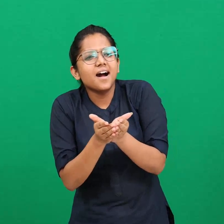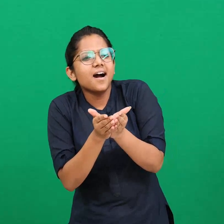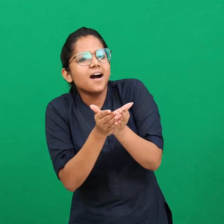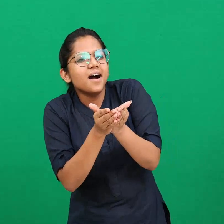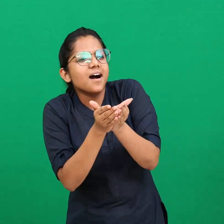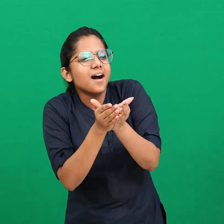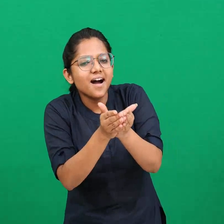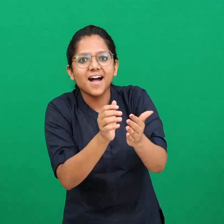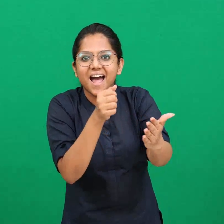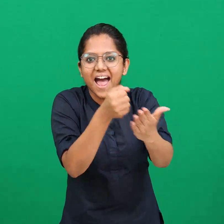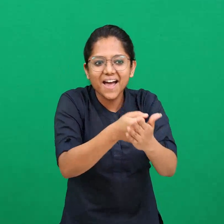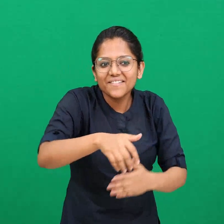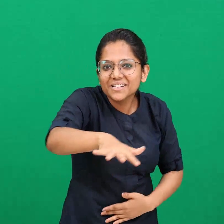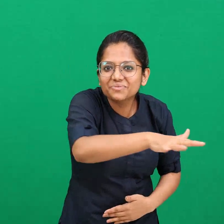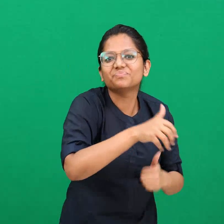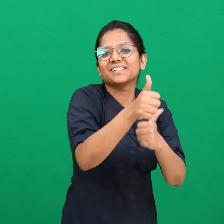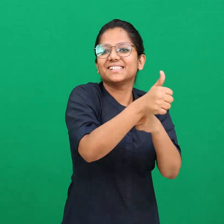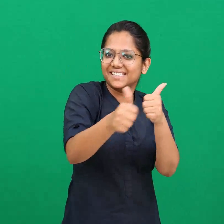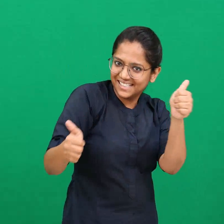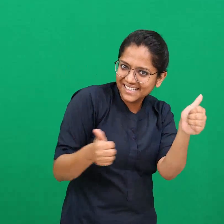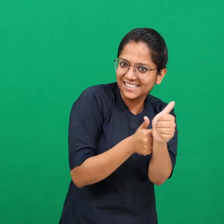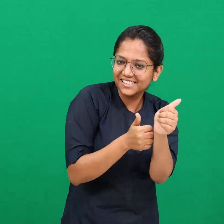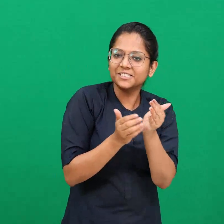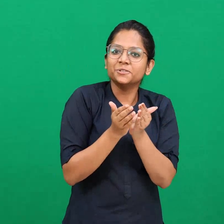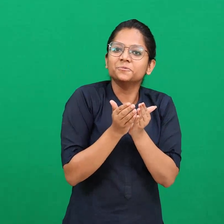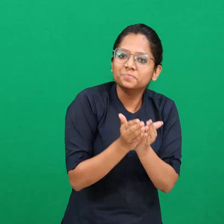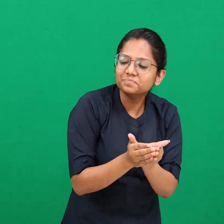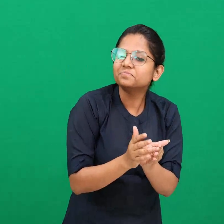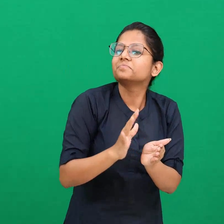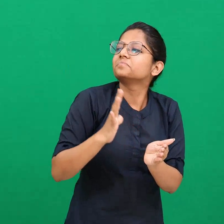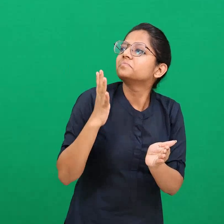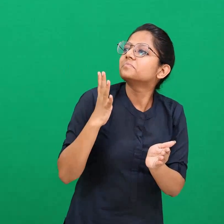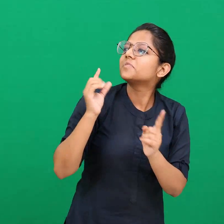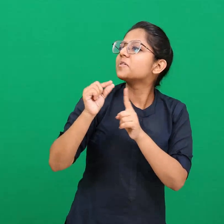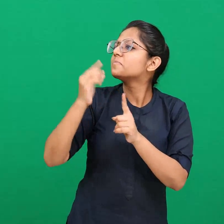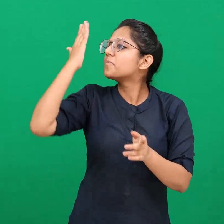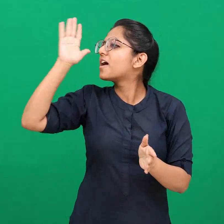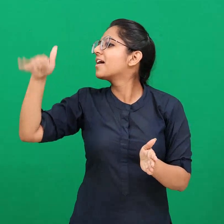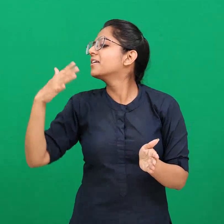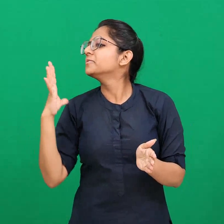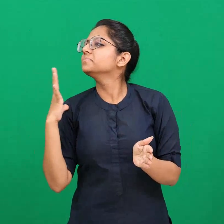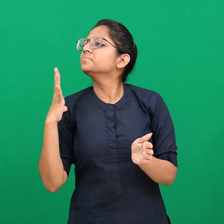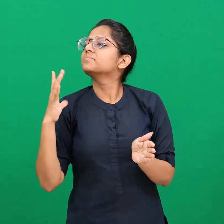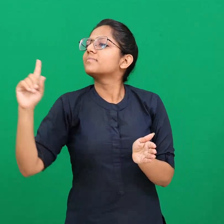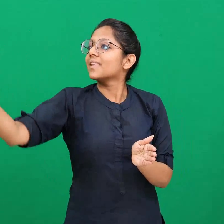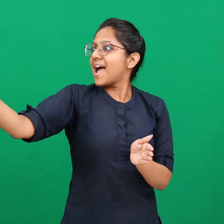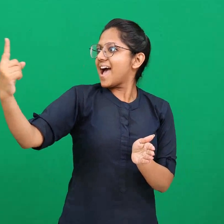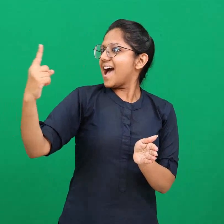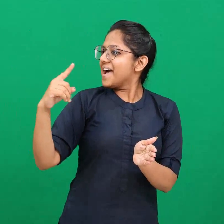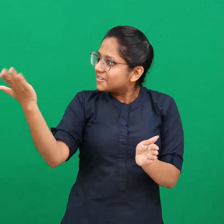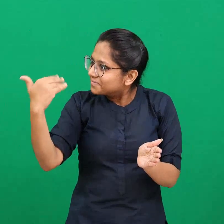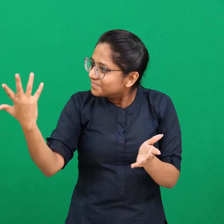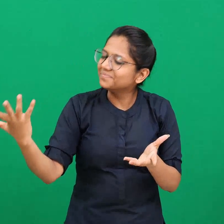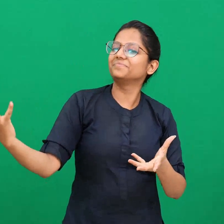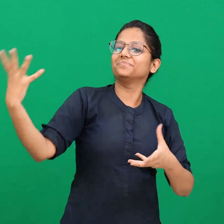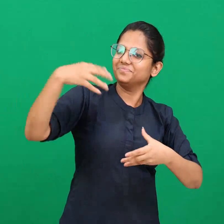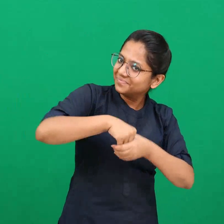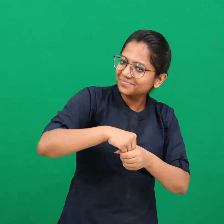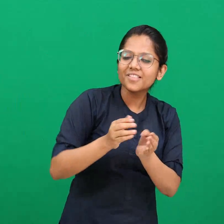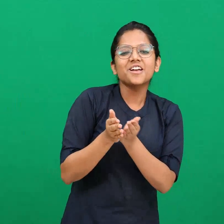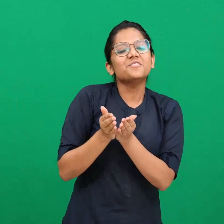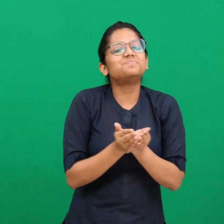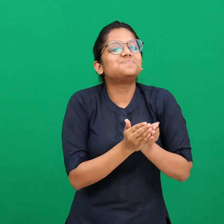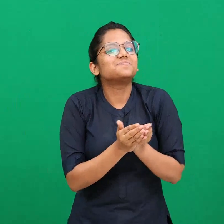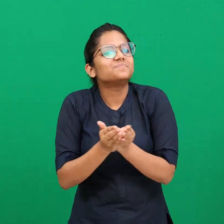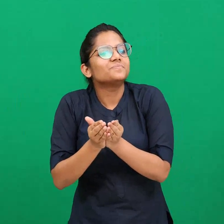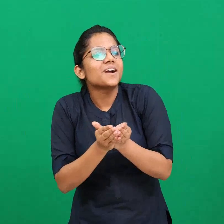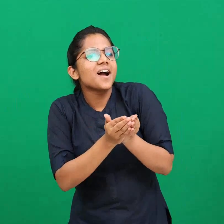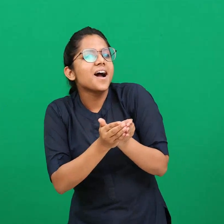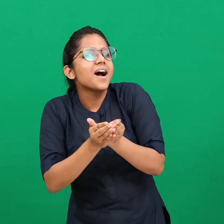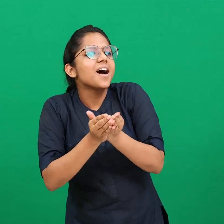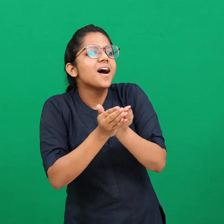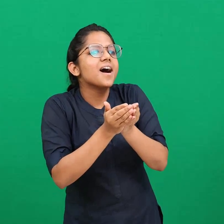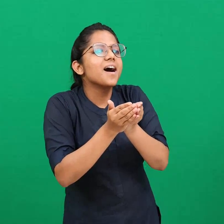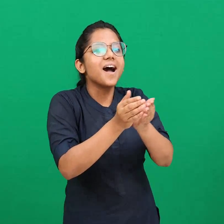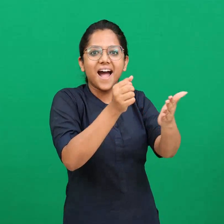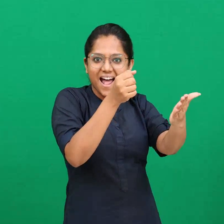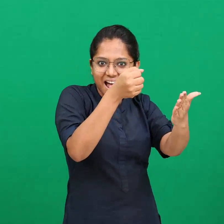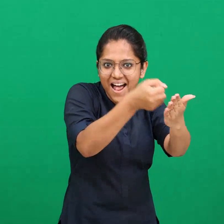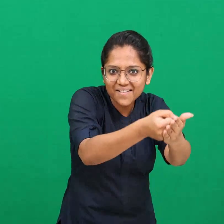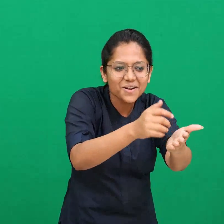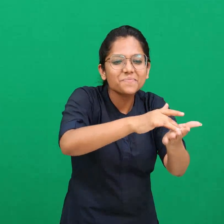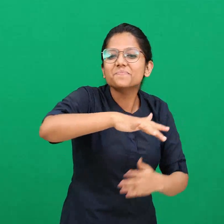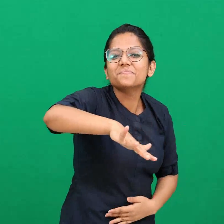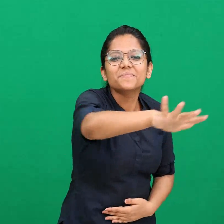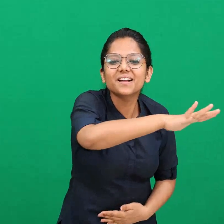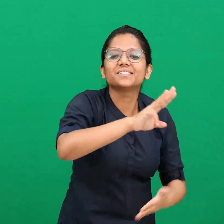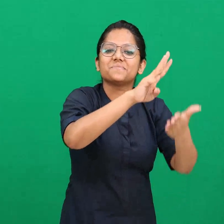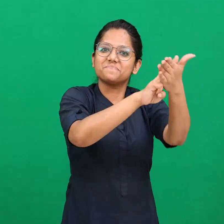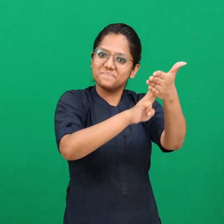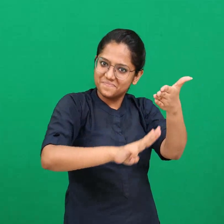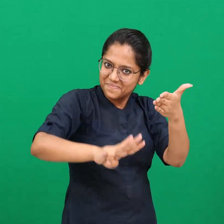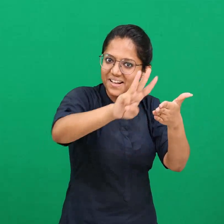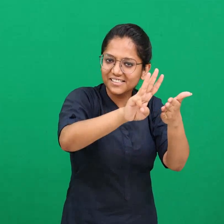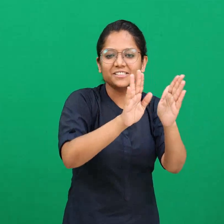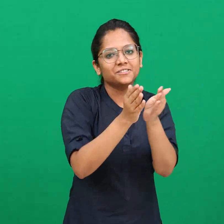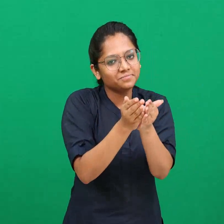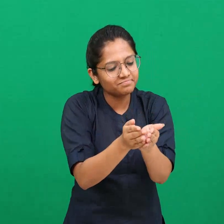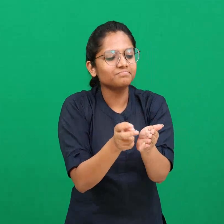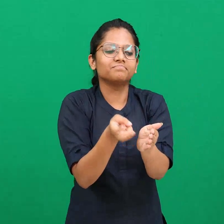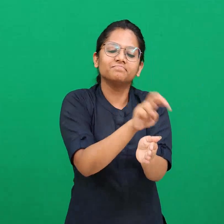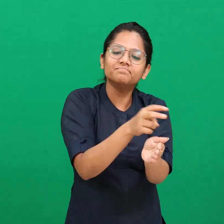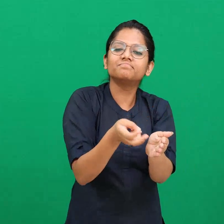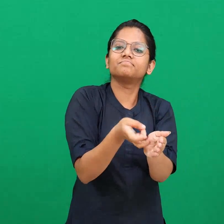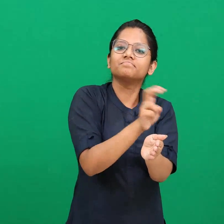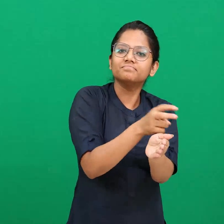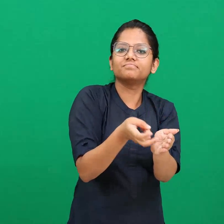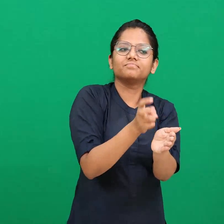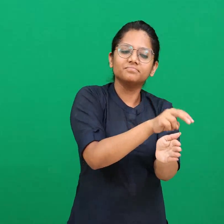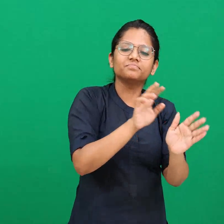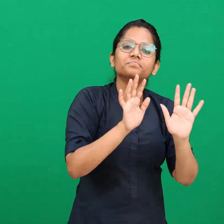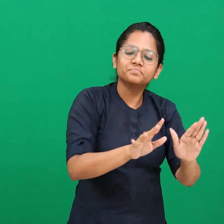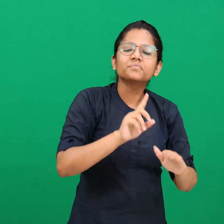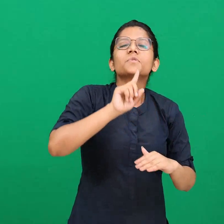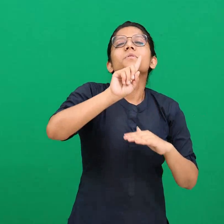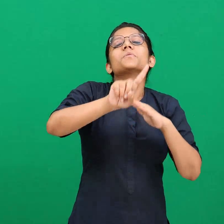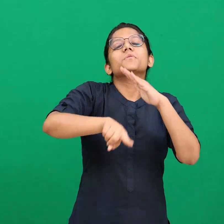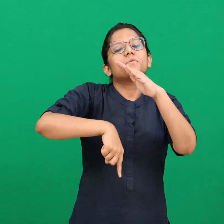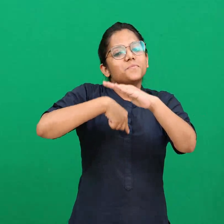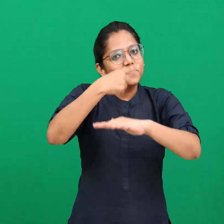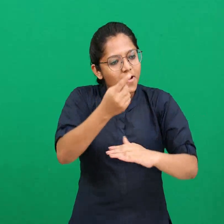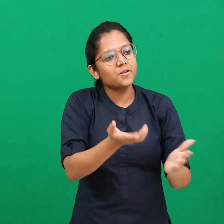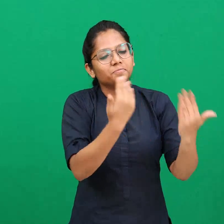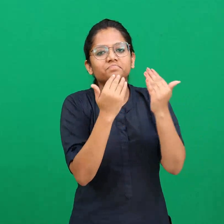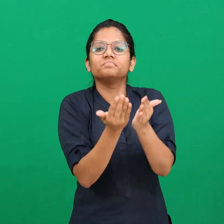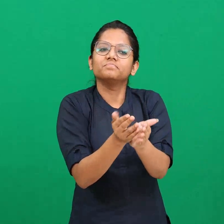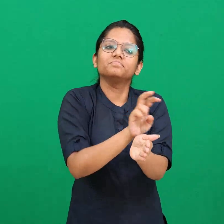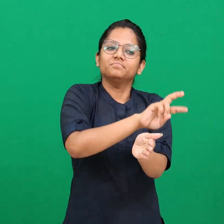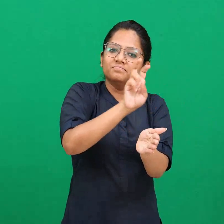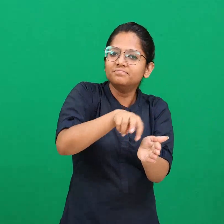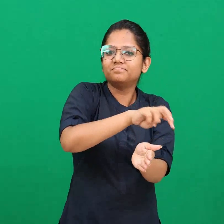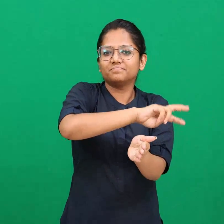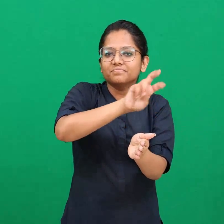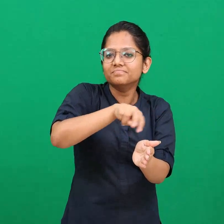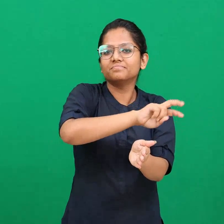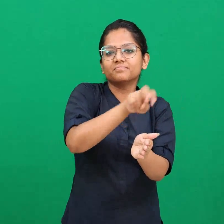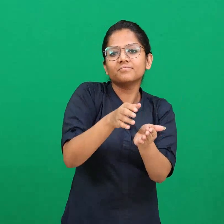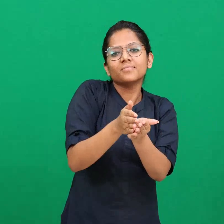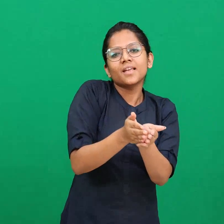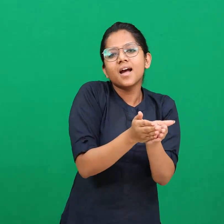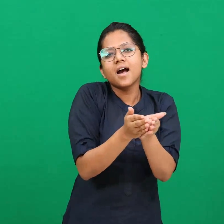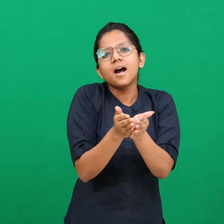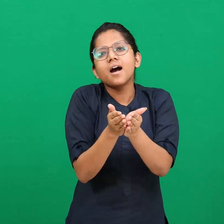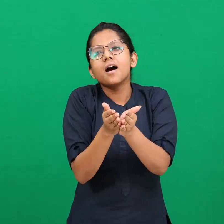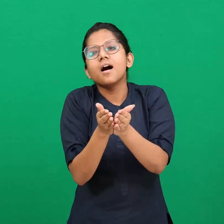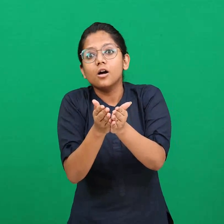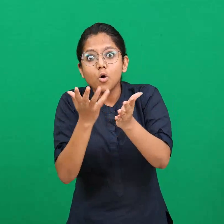And when he met us at Assos, we took him aboard and went on to Mitylene.